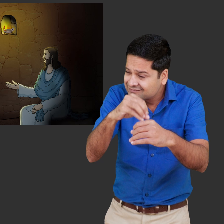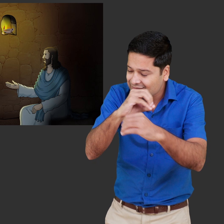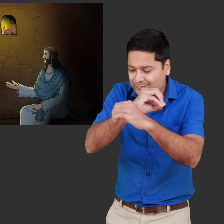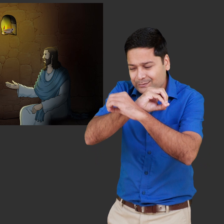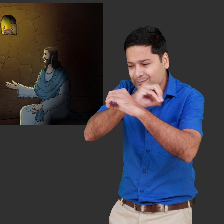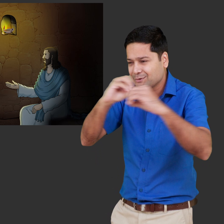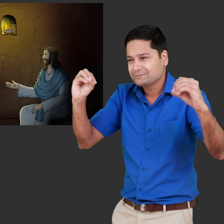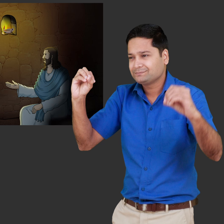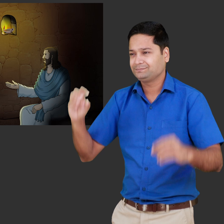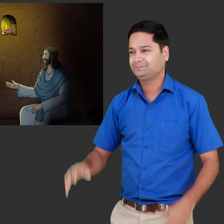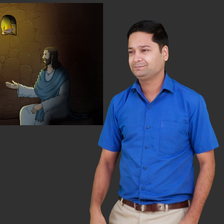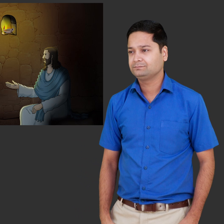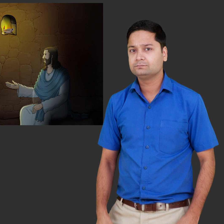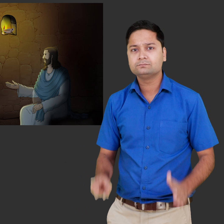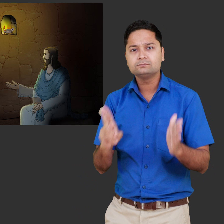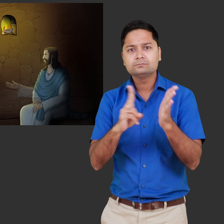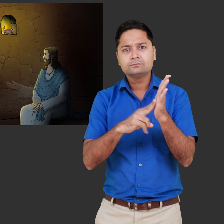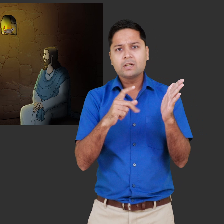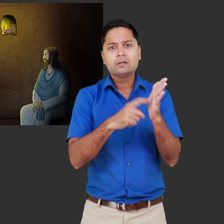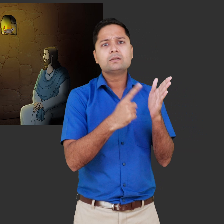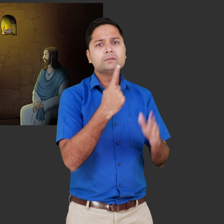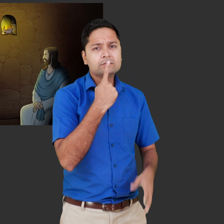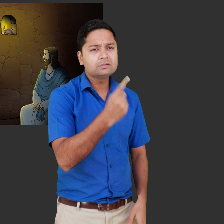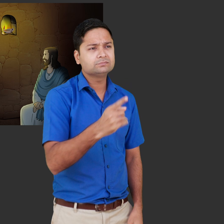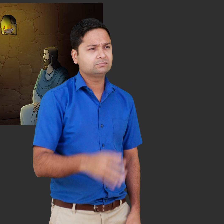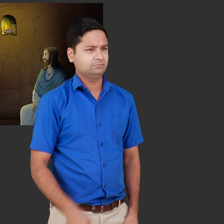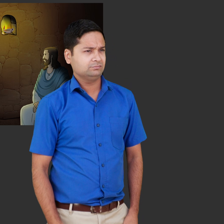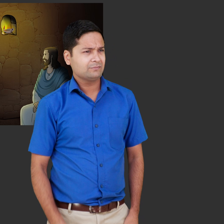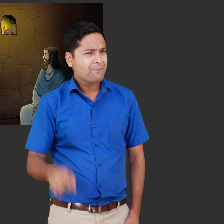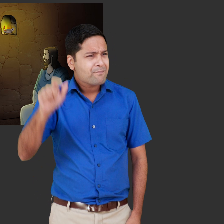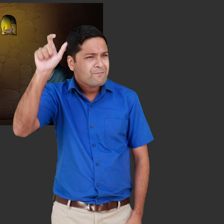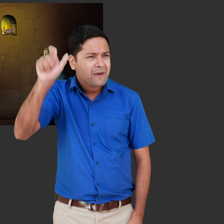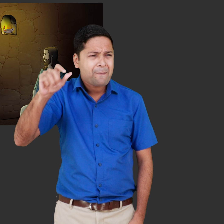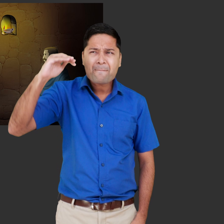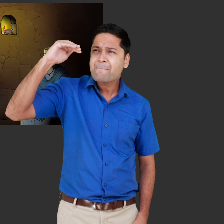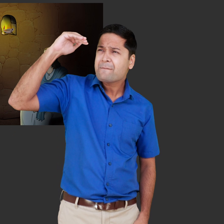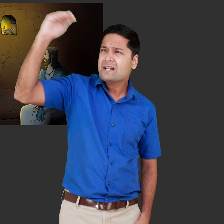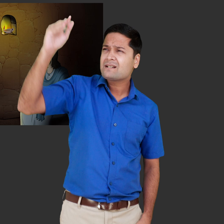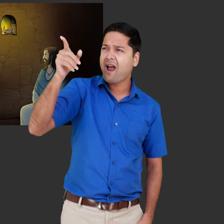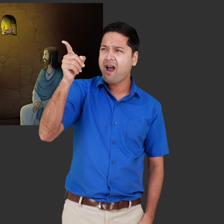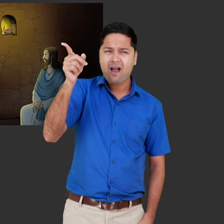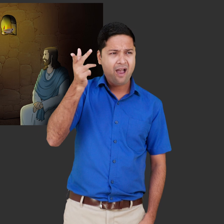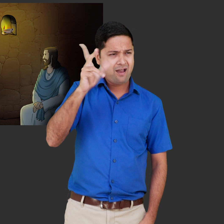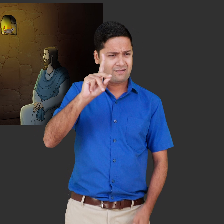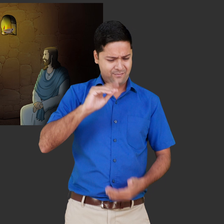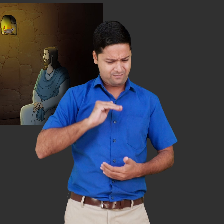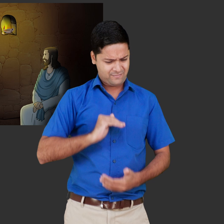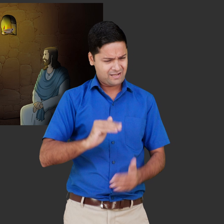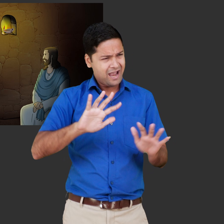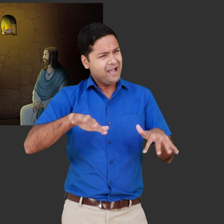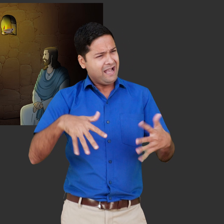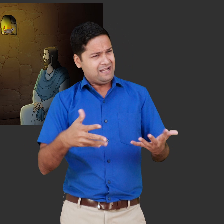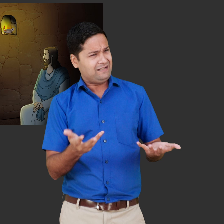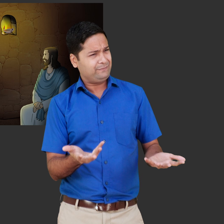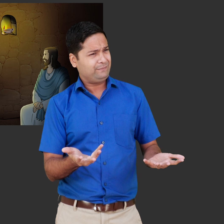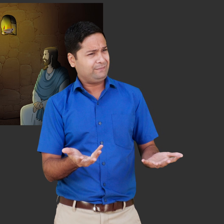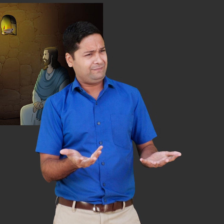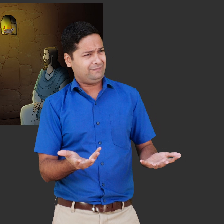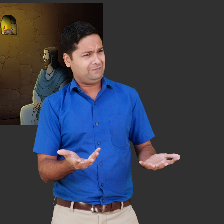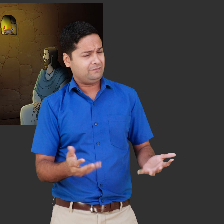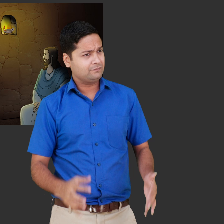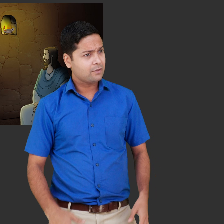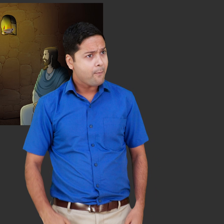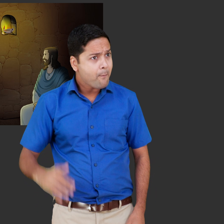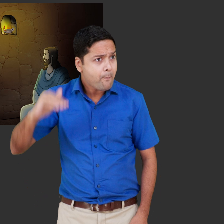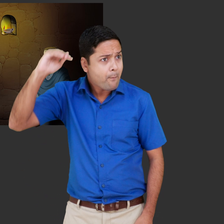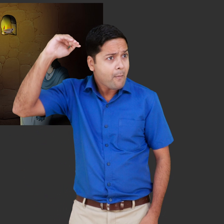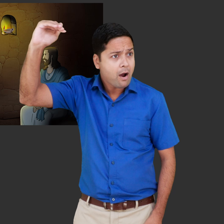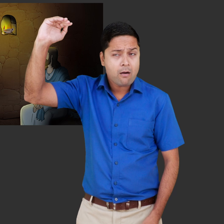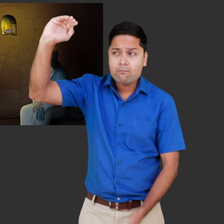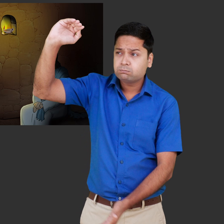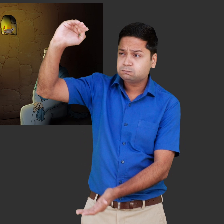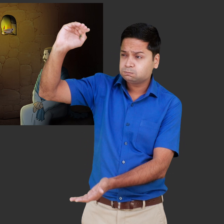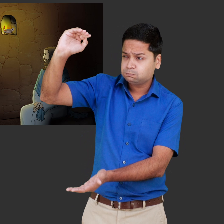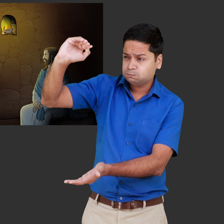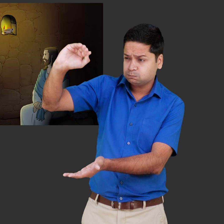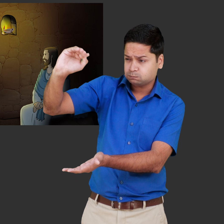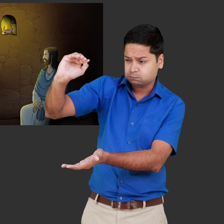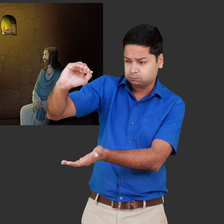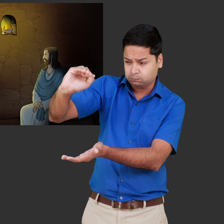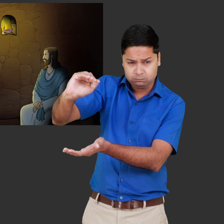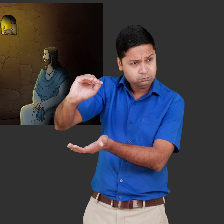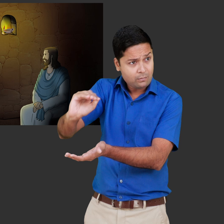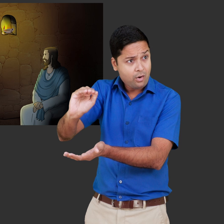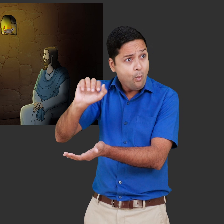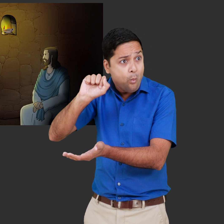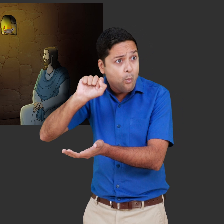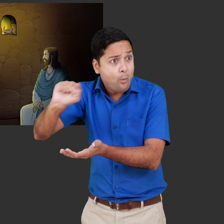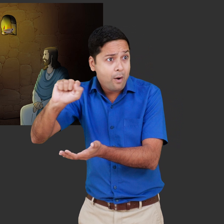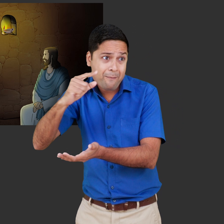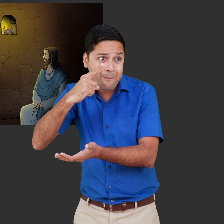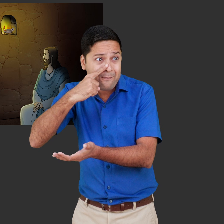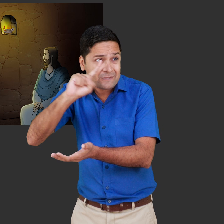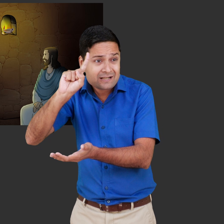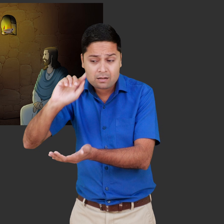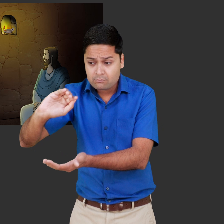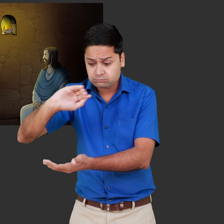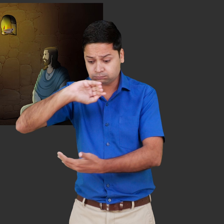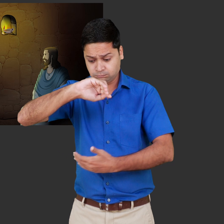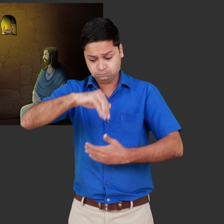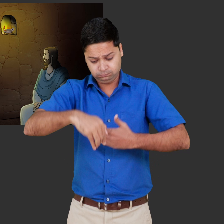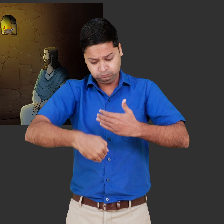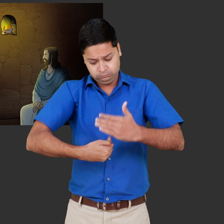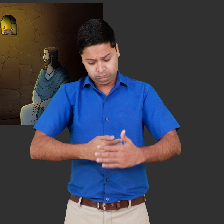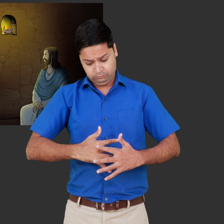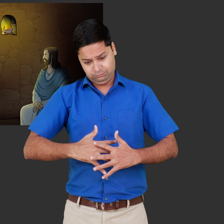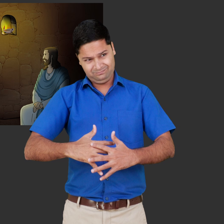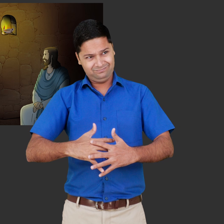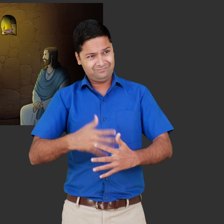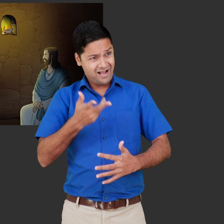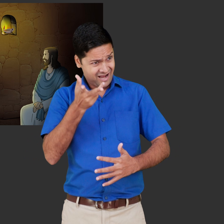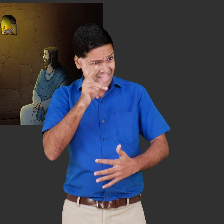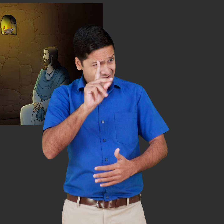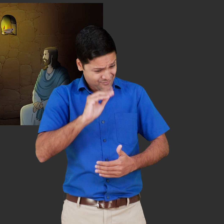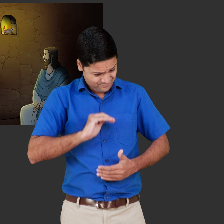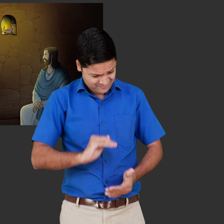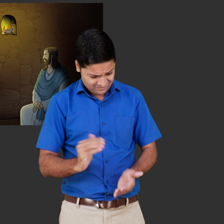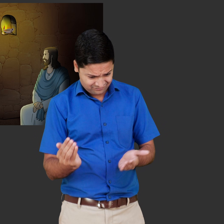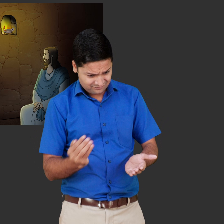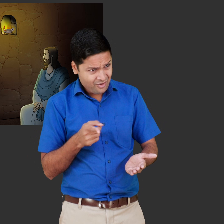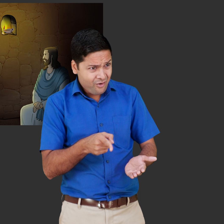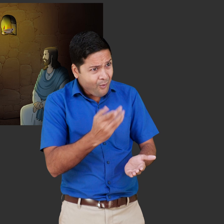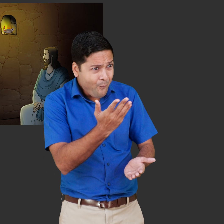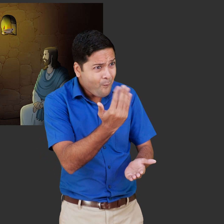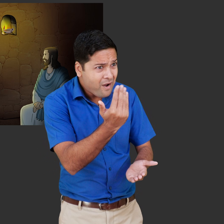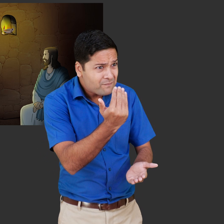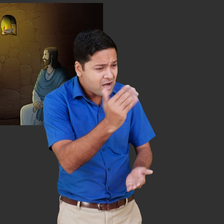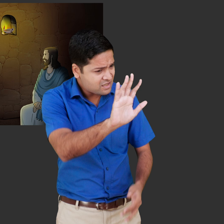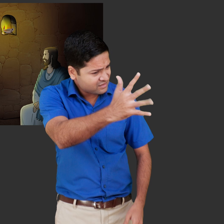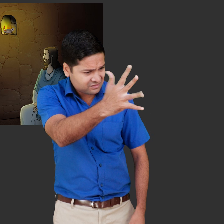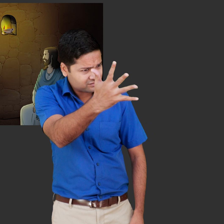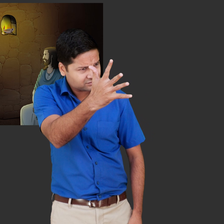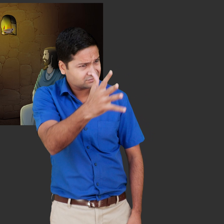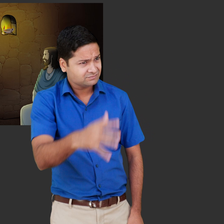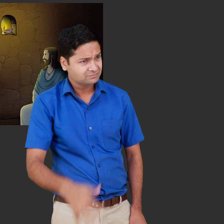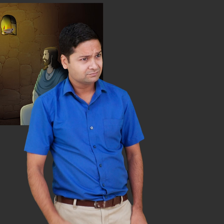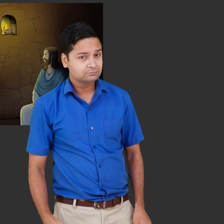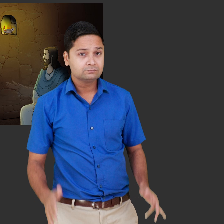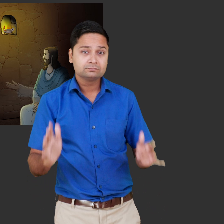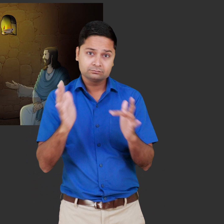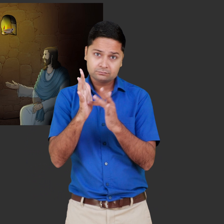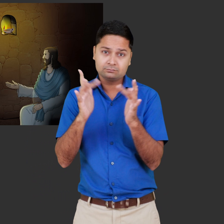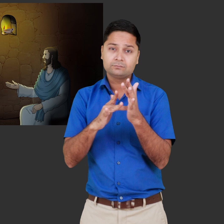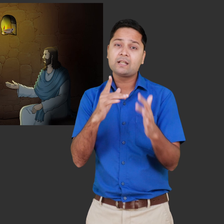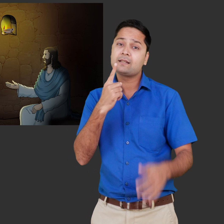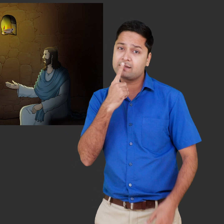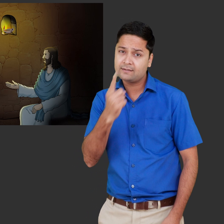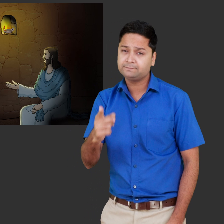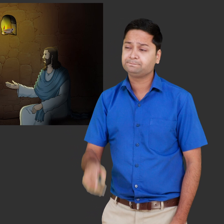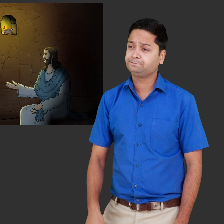“How can a man be born when he is old?” Nicodemus asked. “Can he enter his mother’s womb a second time to be born?”